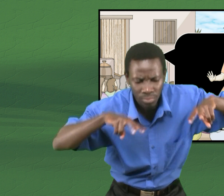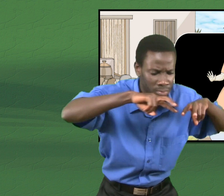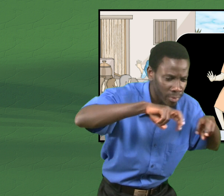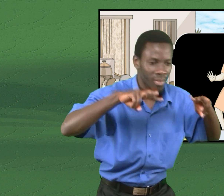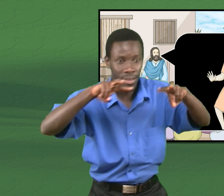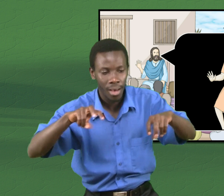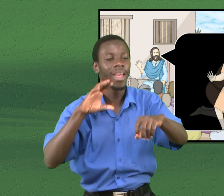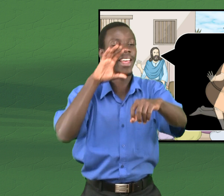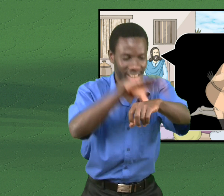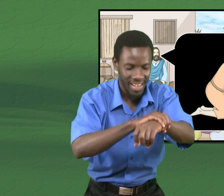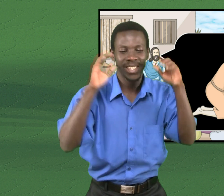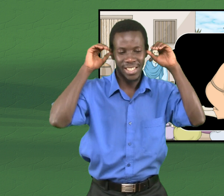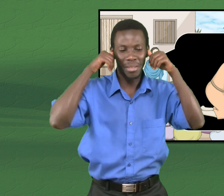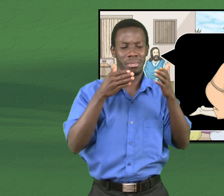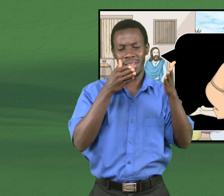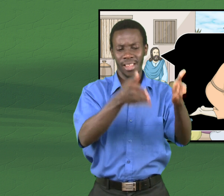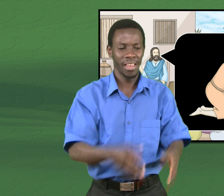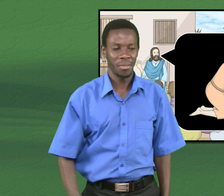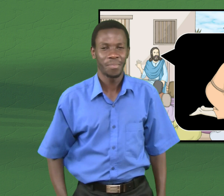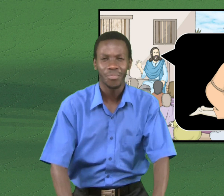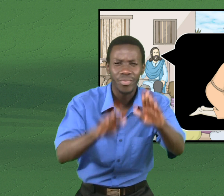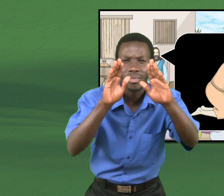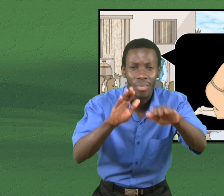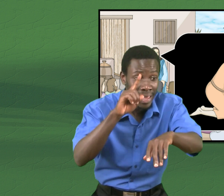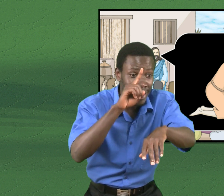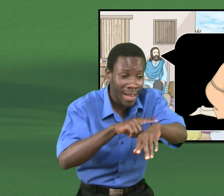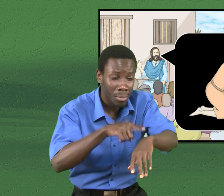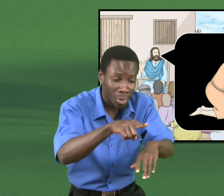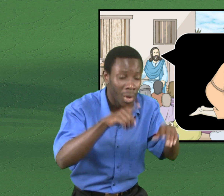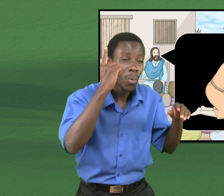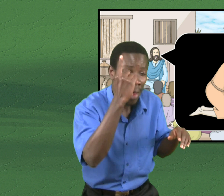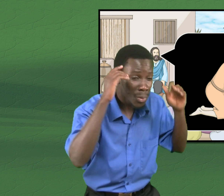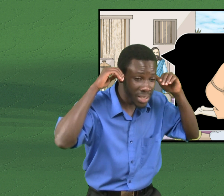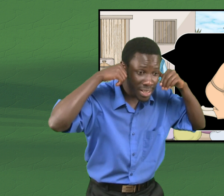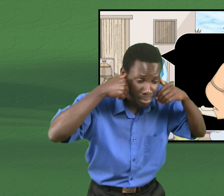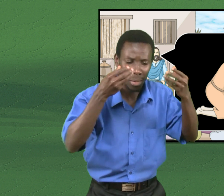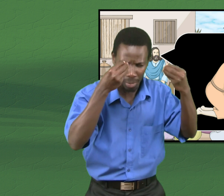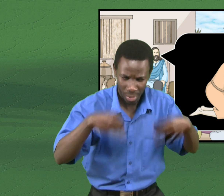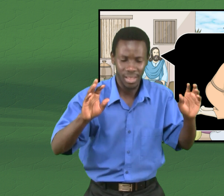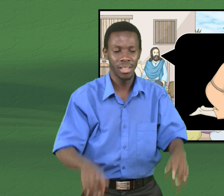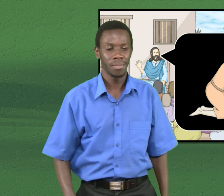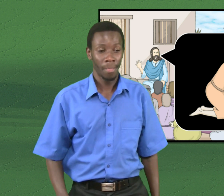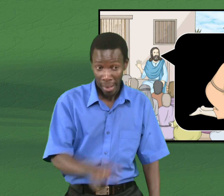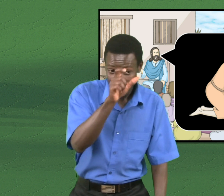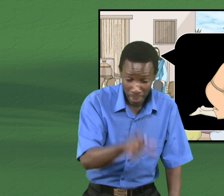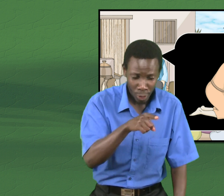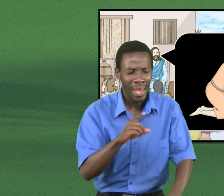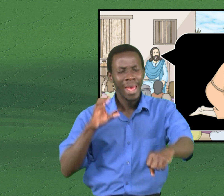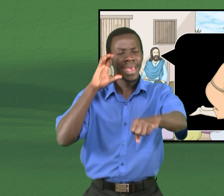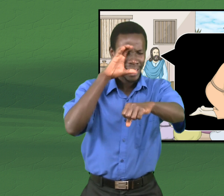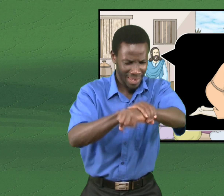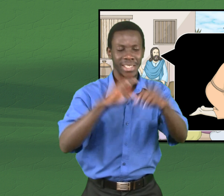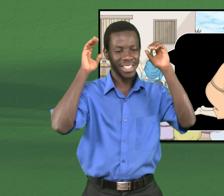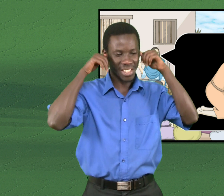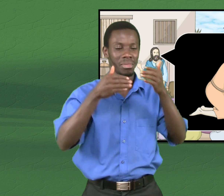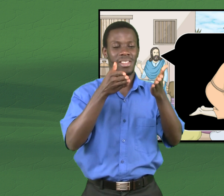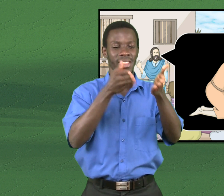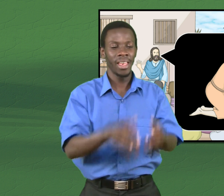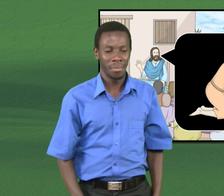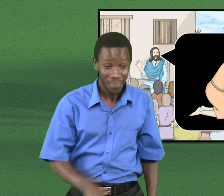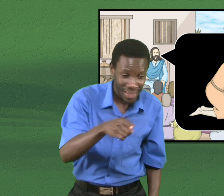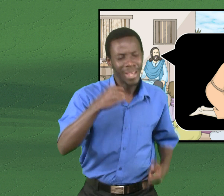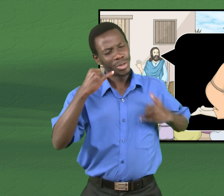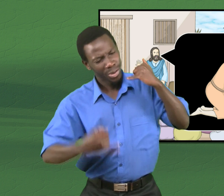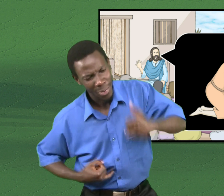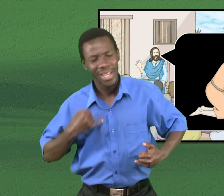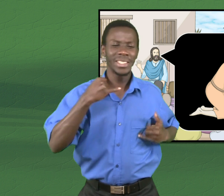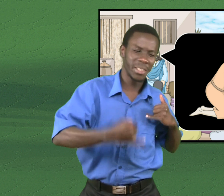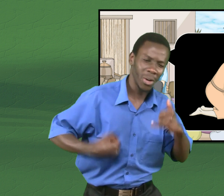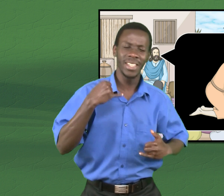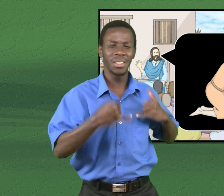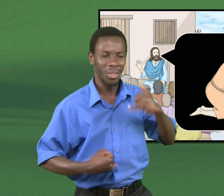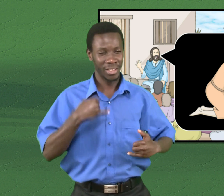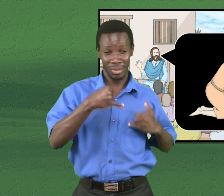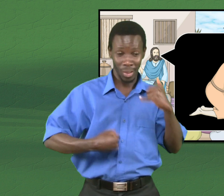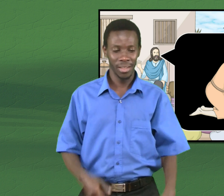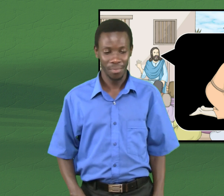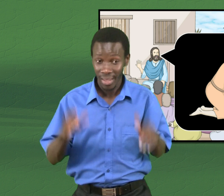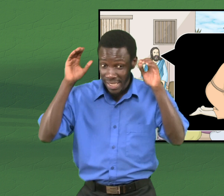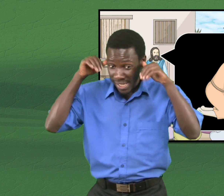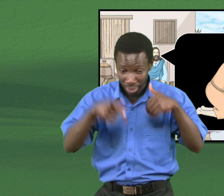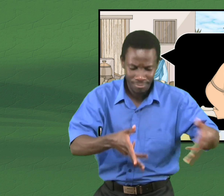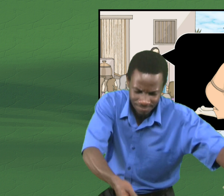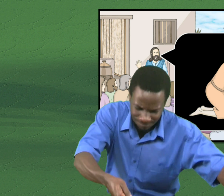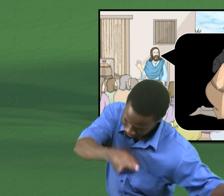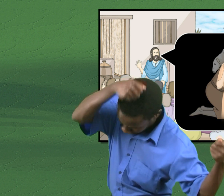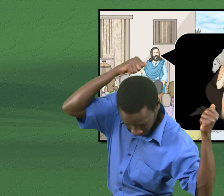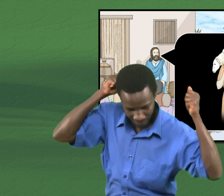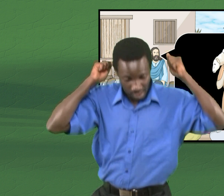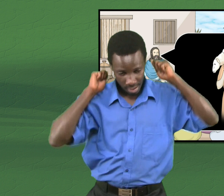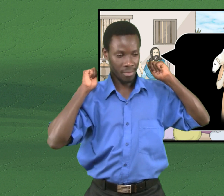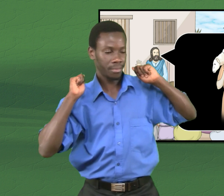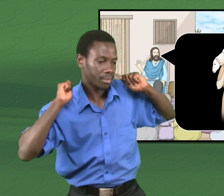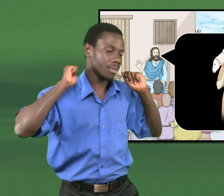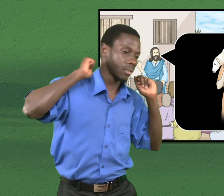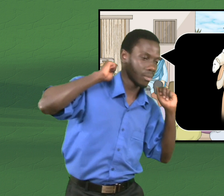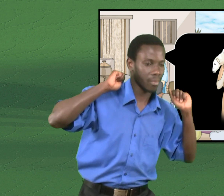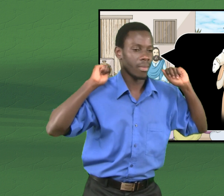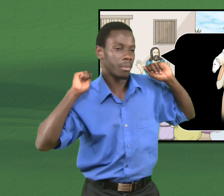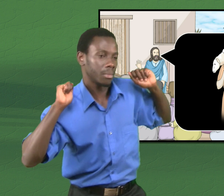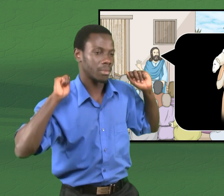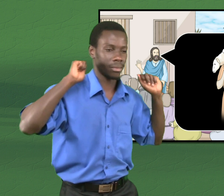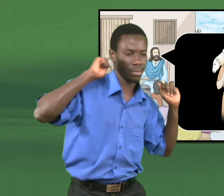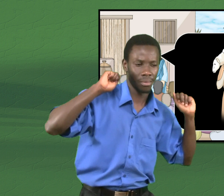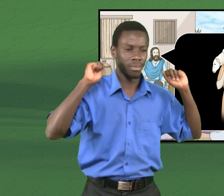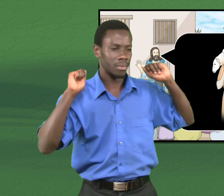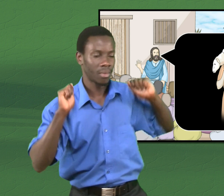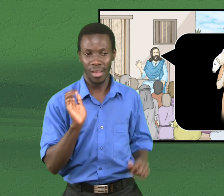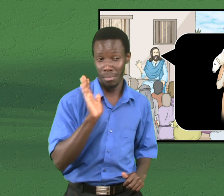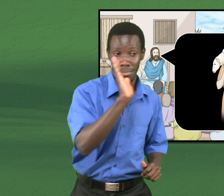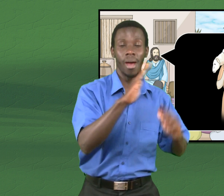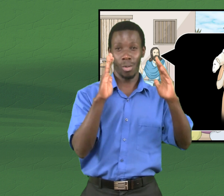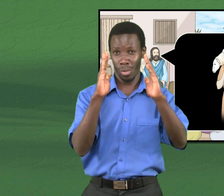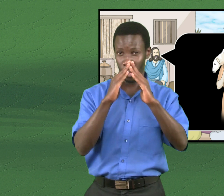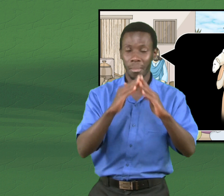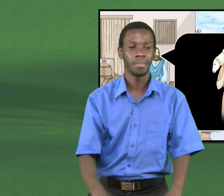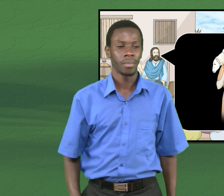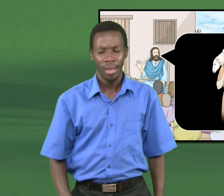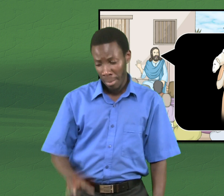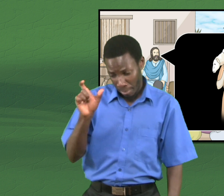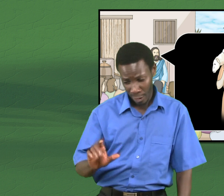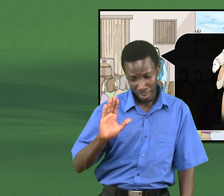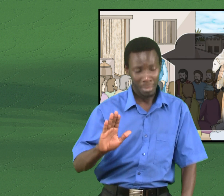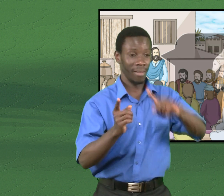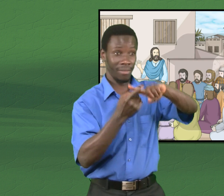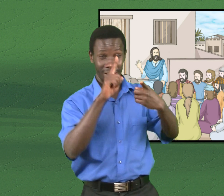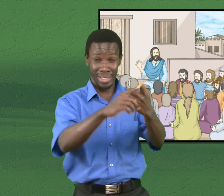And when he finds it, he joyfully puts it on his shoulders, comes home, and calls together his friends and neighbors to tell them, ‘Rejoice with me, for I have found my lost sheep!’